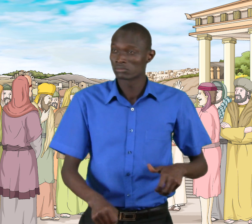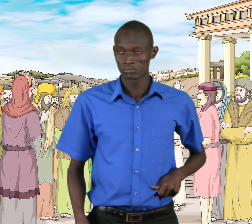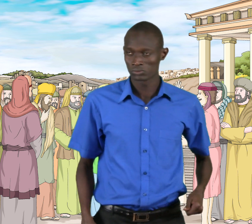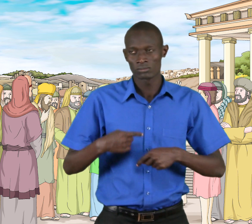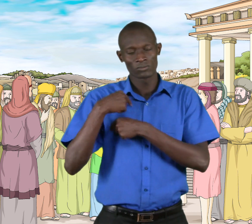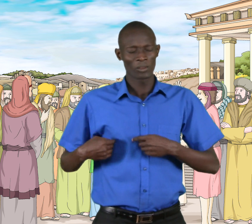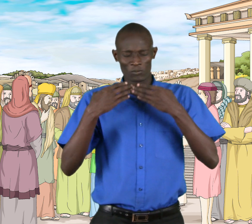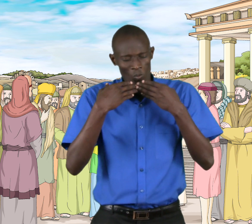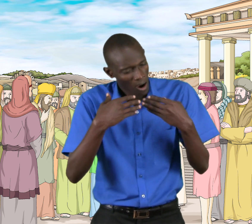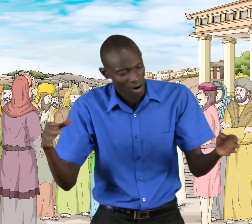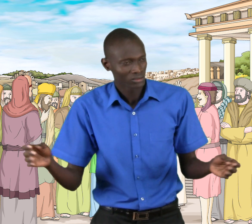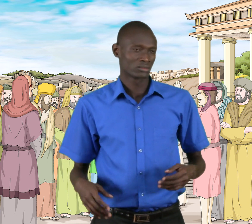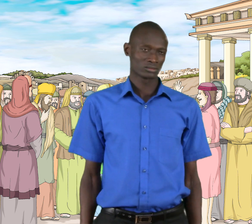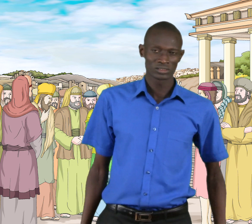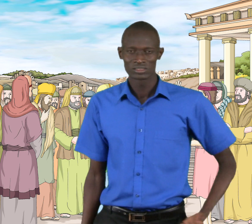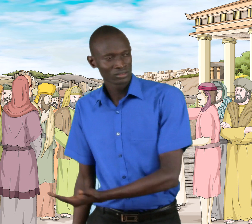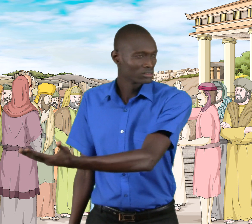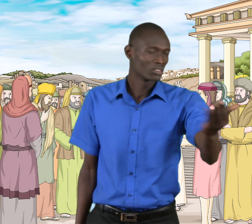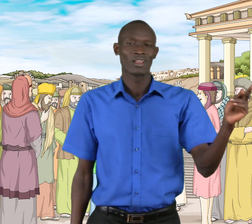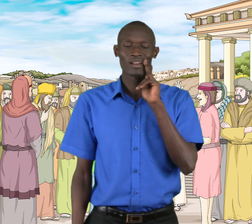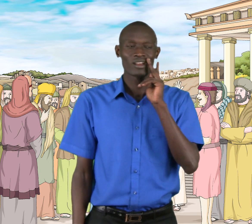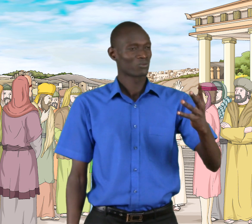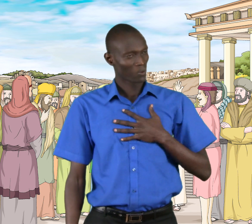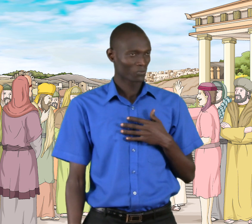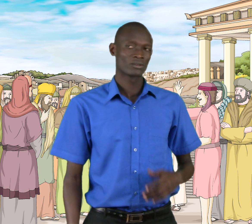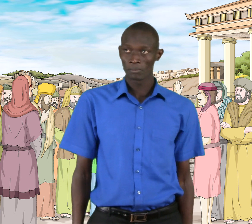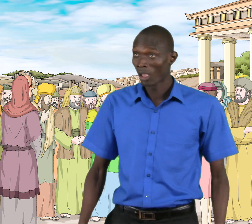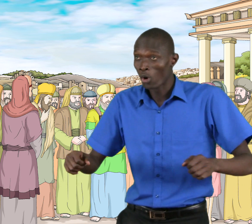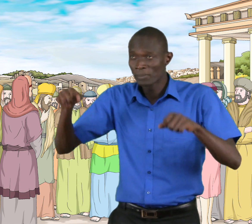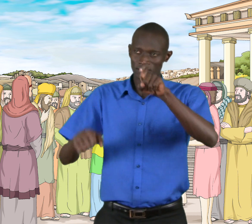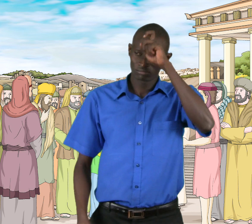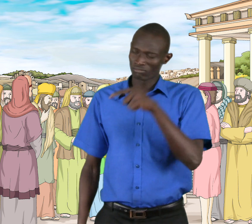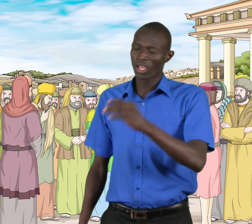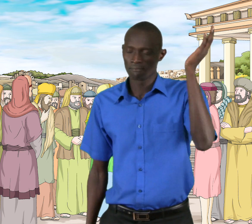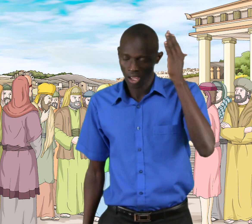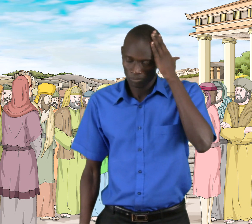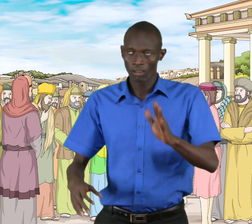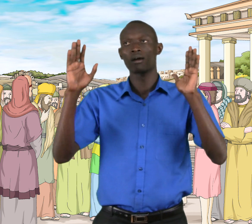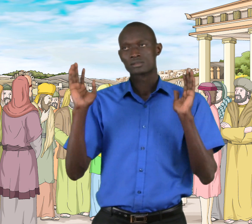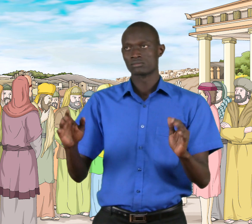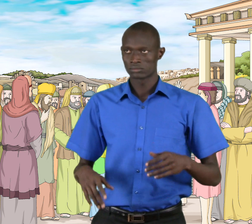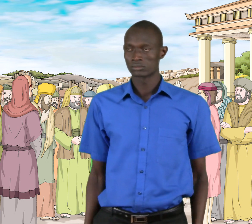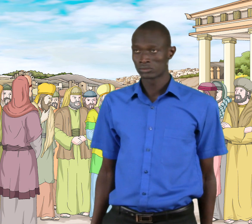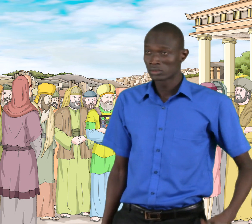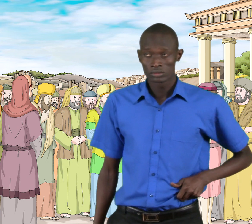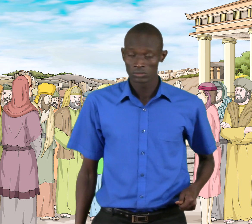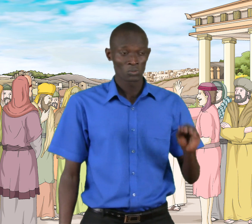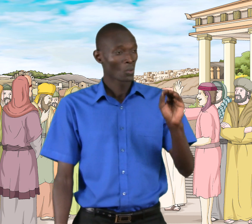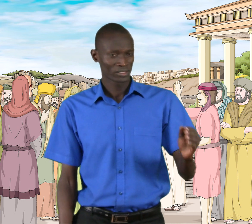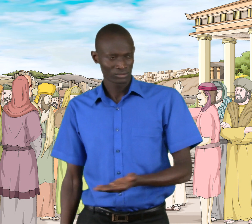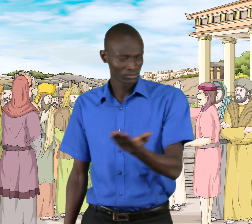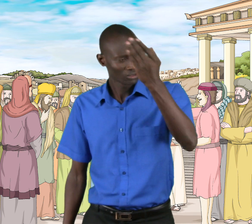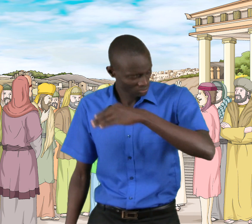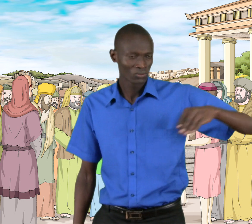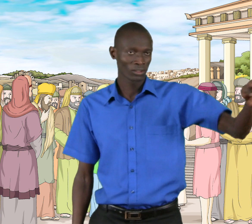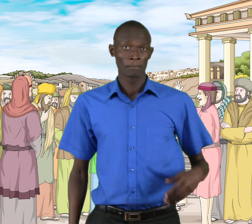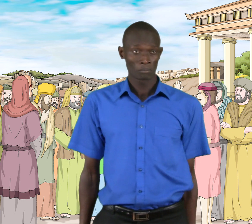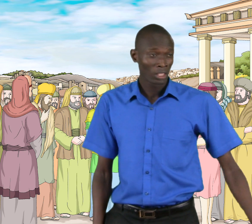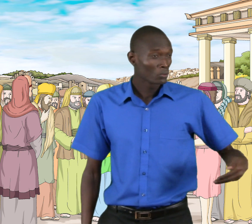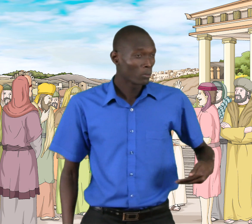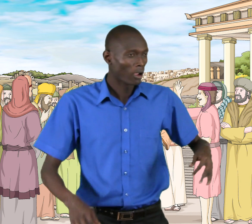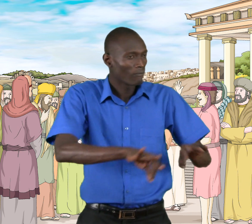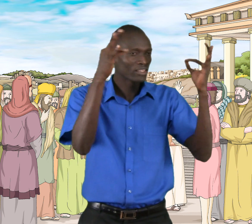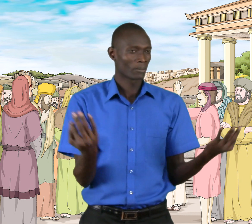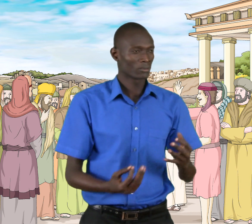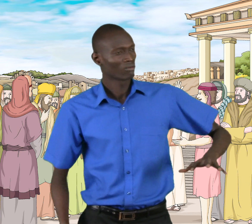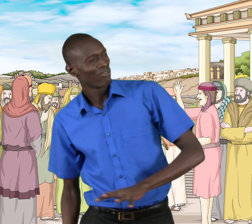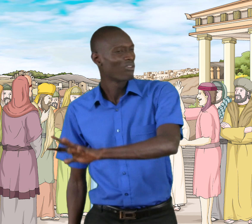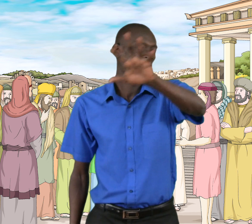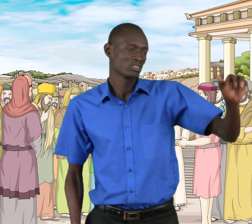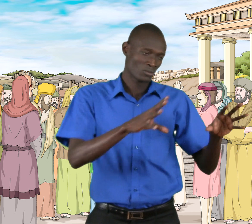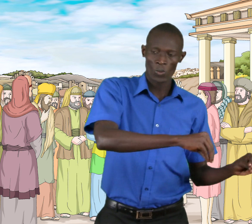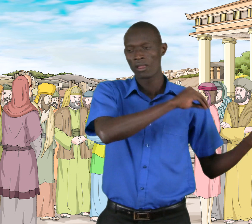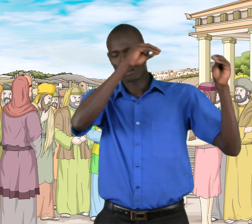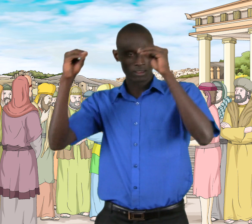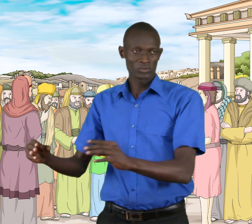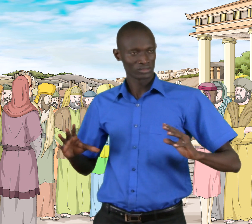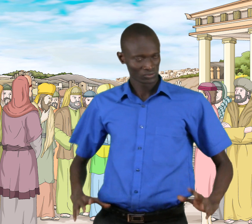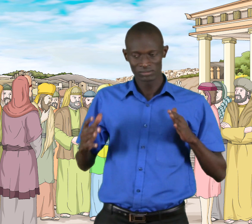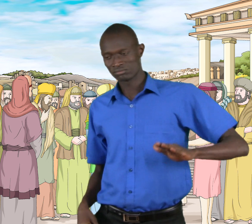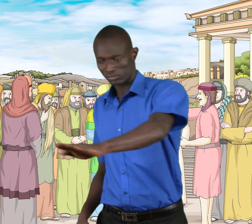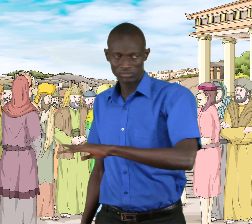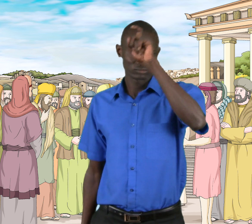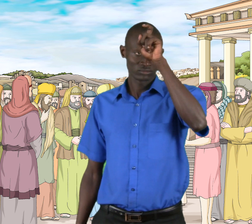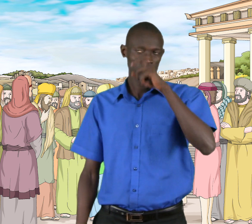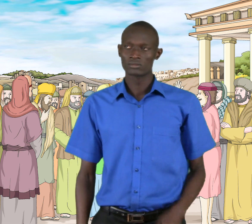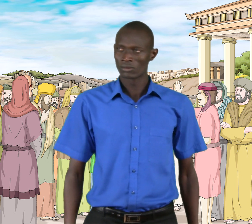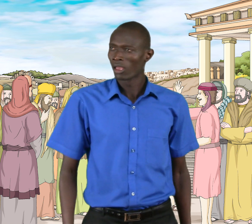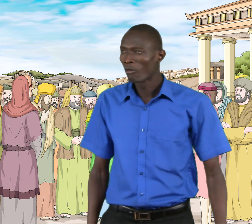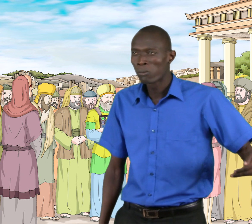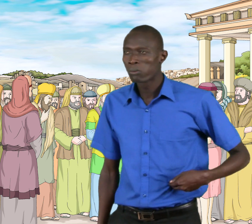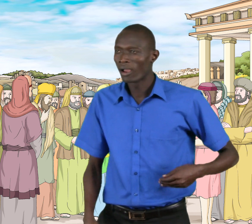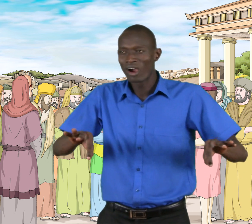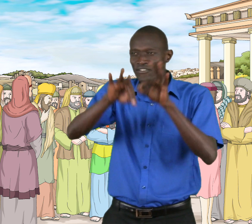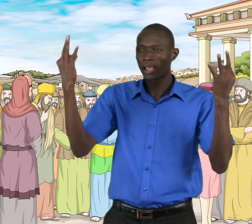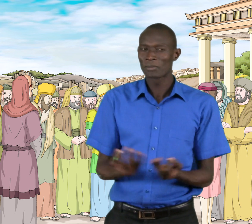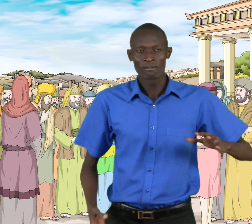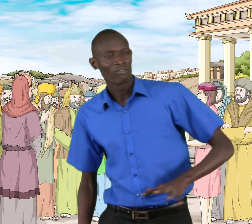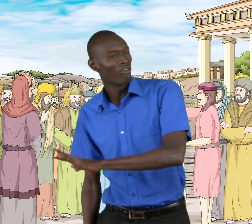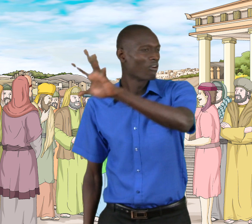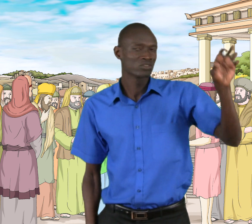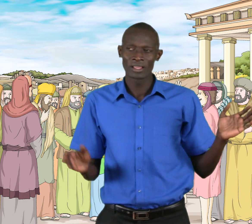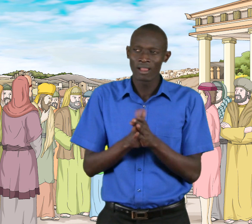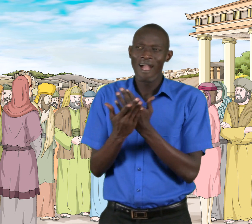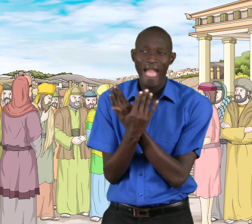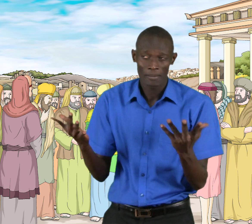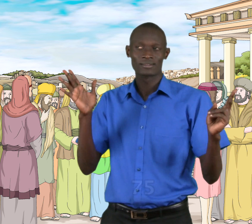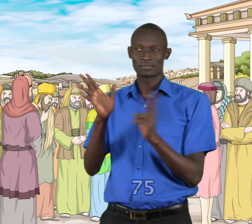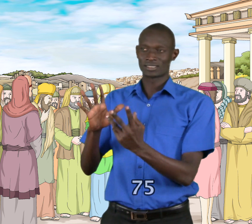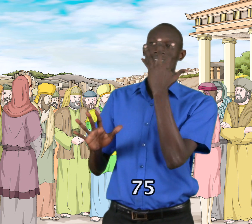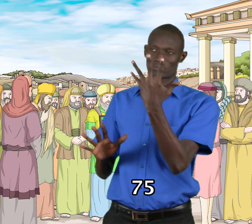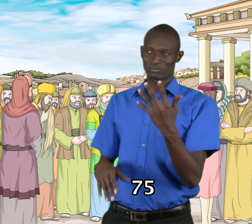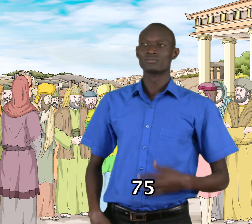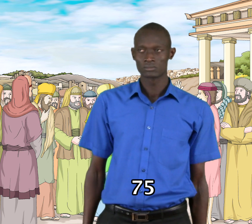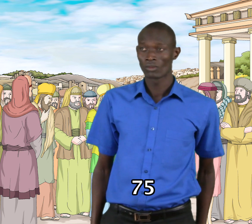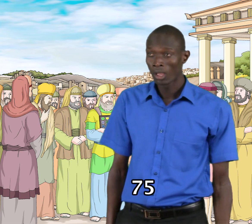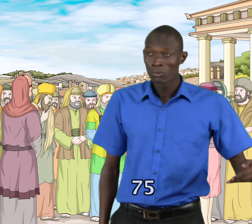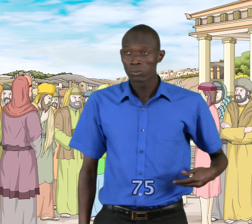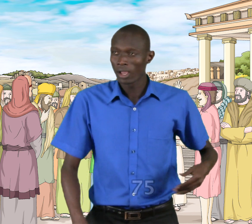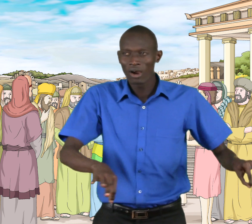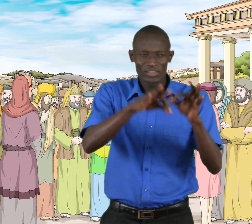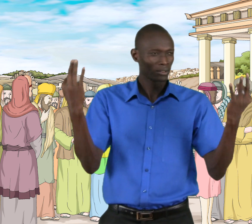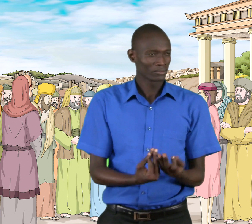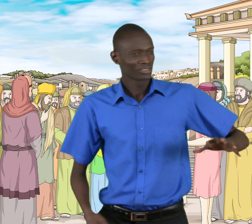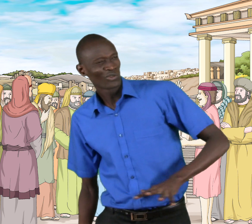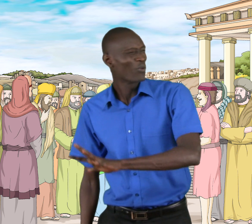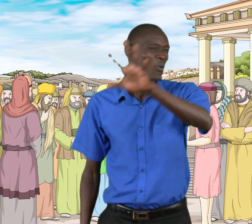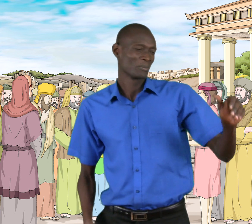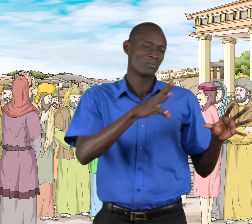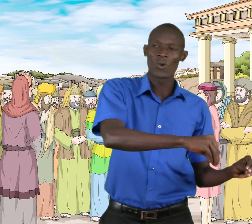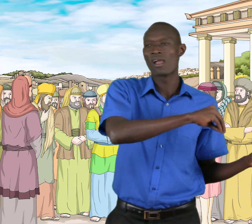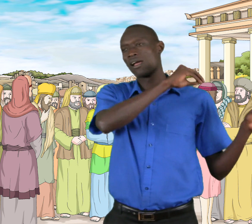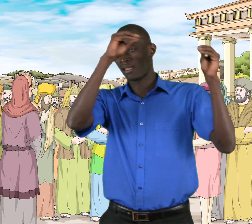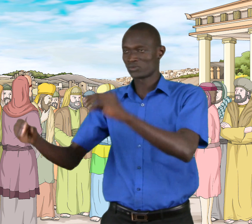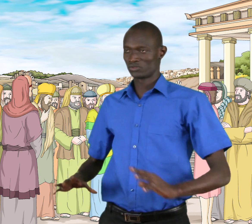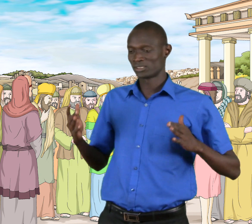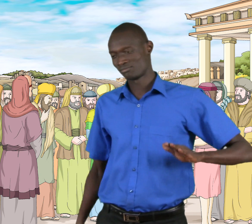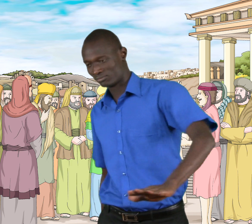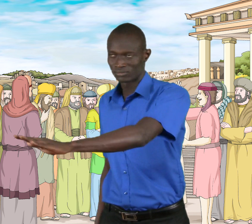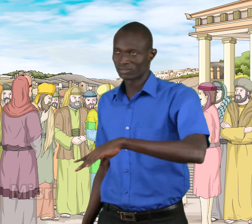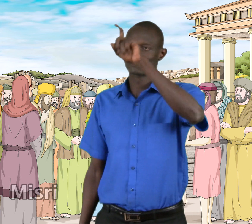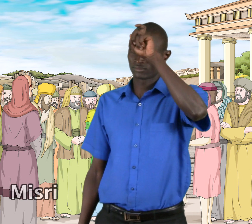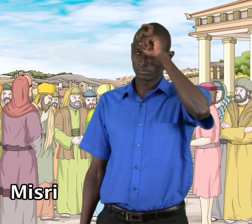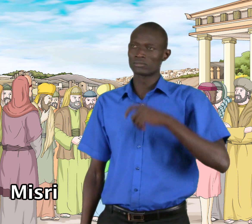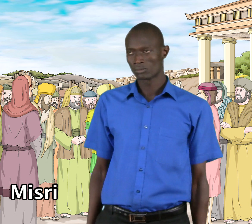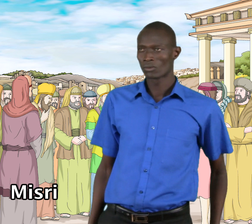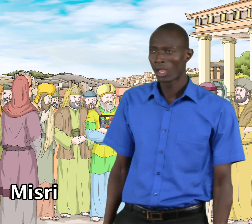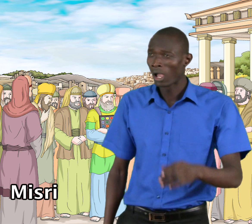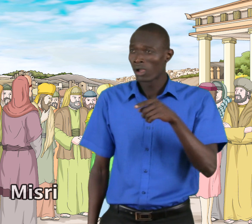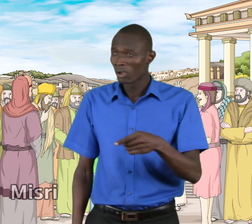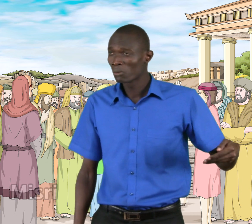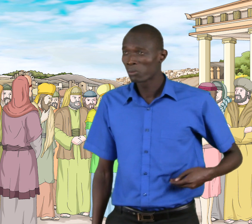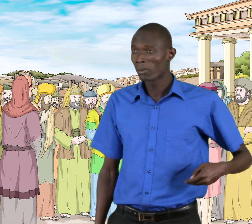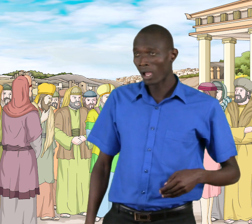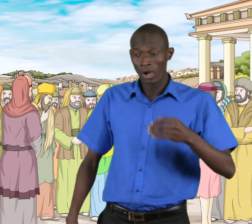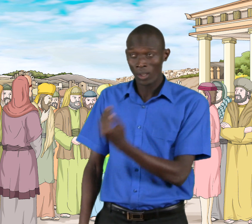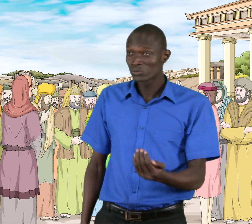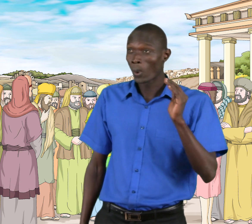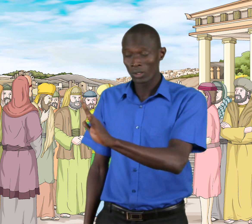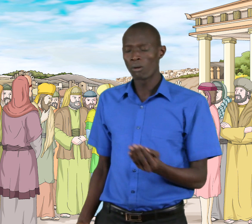Then Joseph sent for his father Jacob and all his relatives, seventy-five in all.